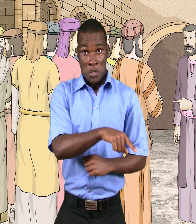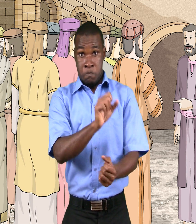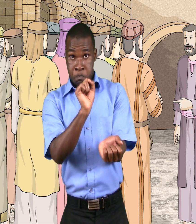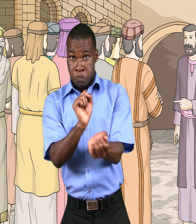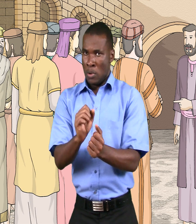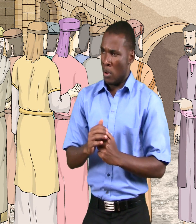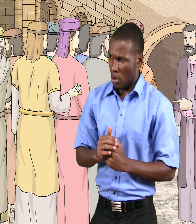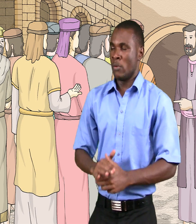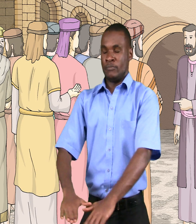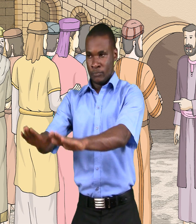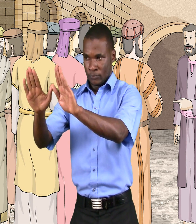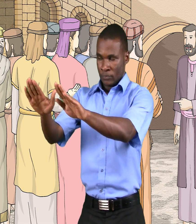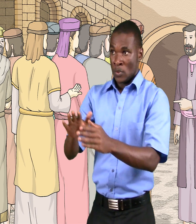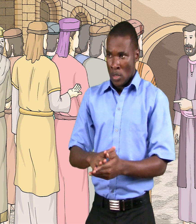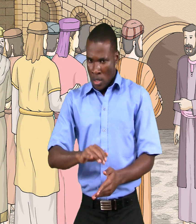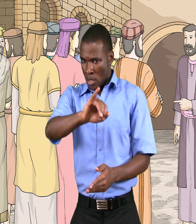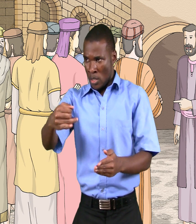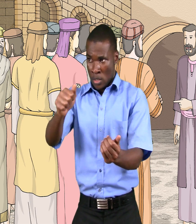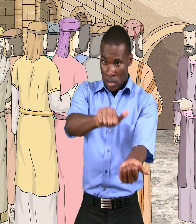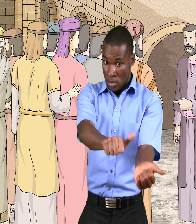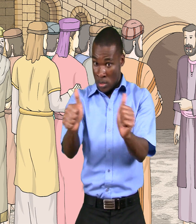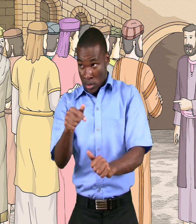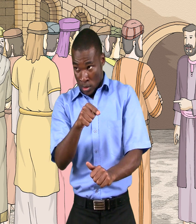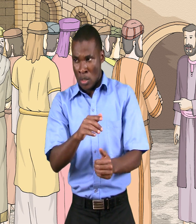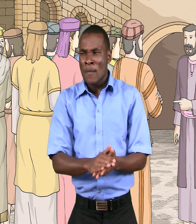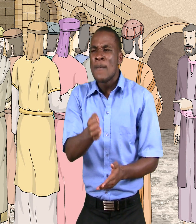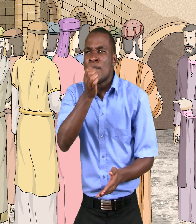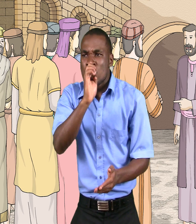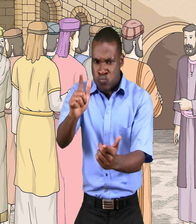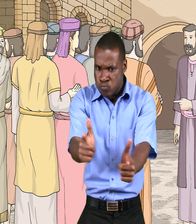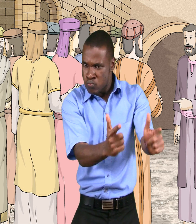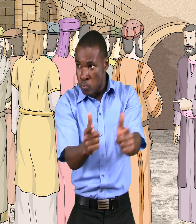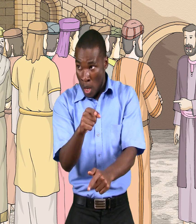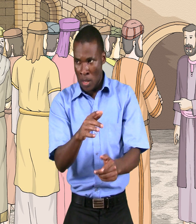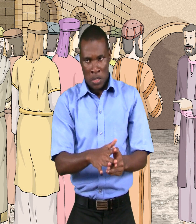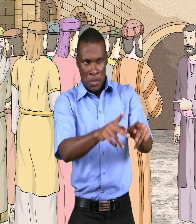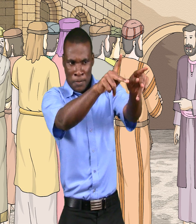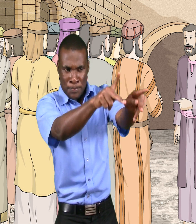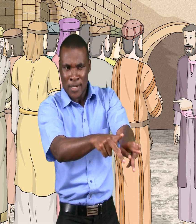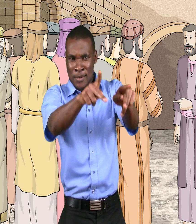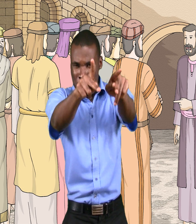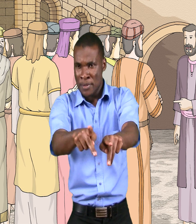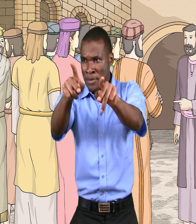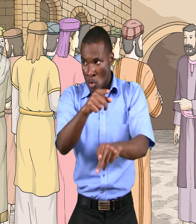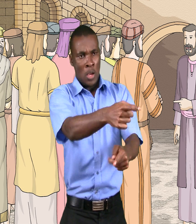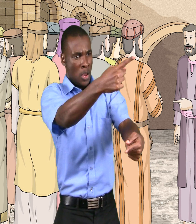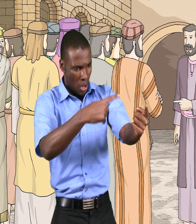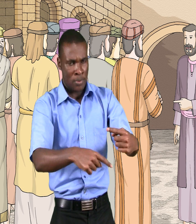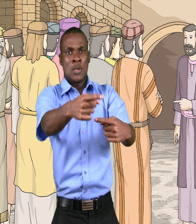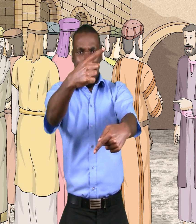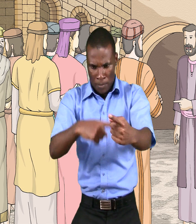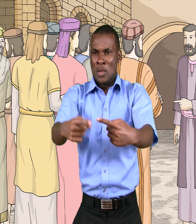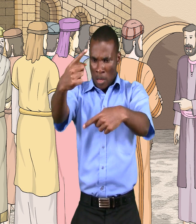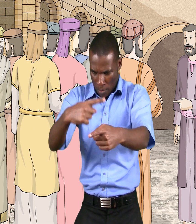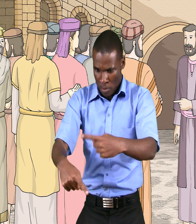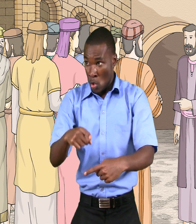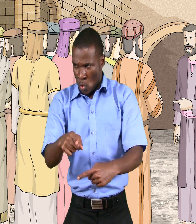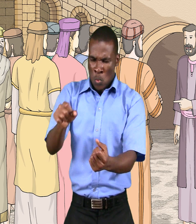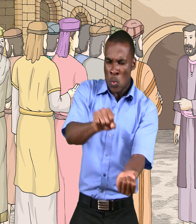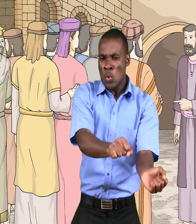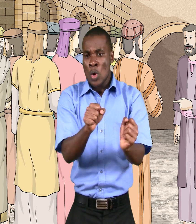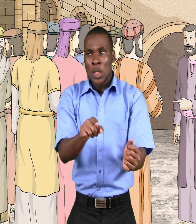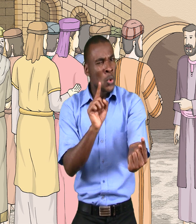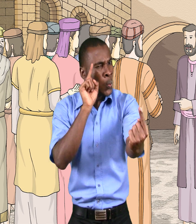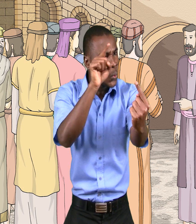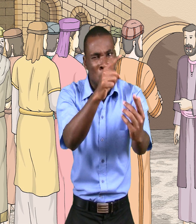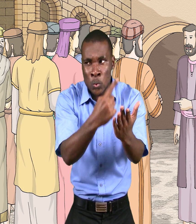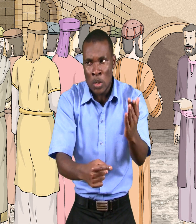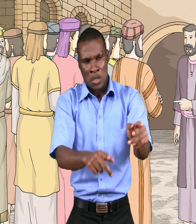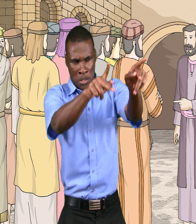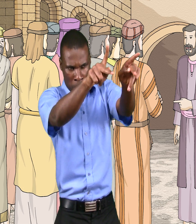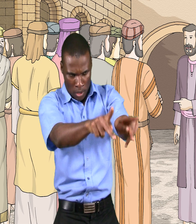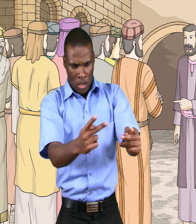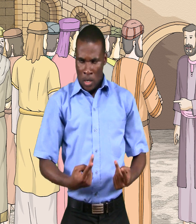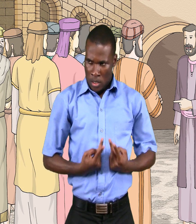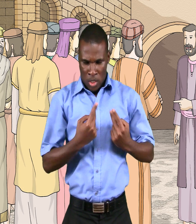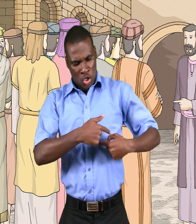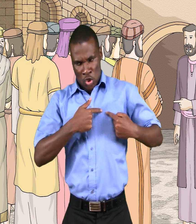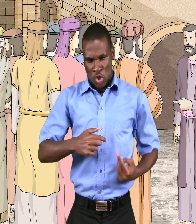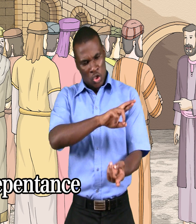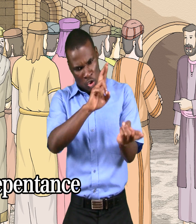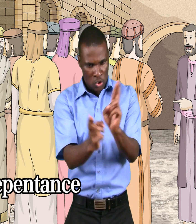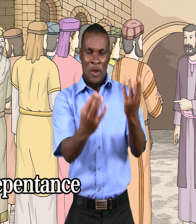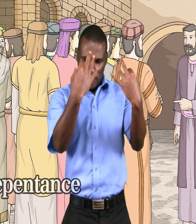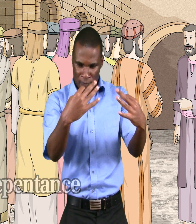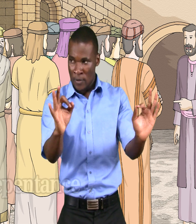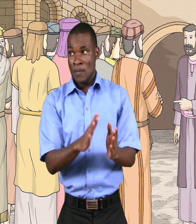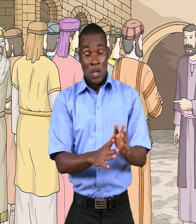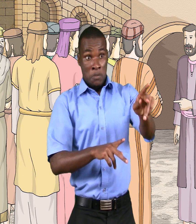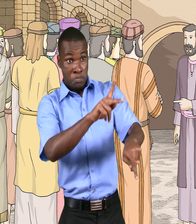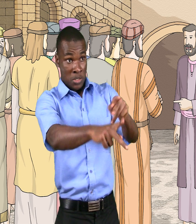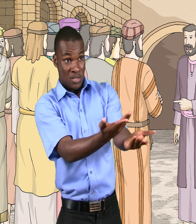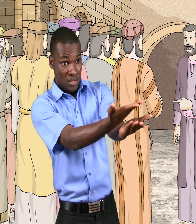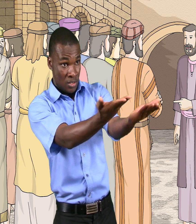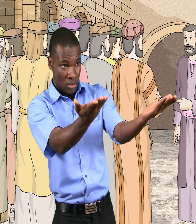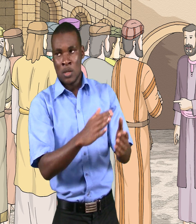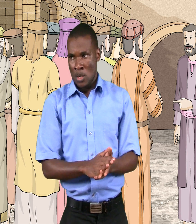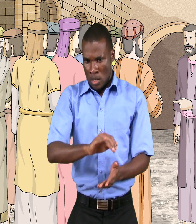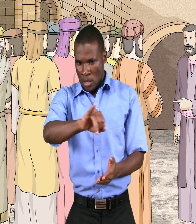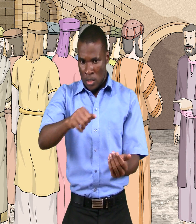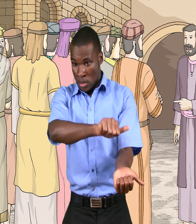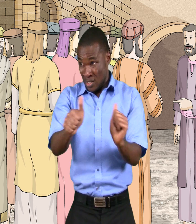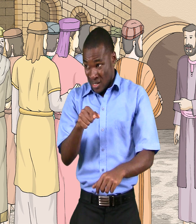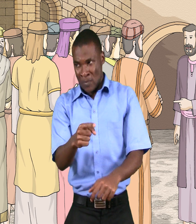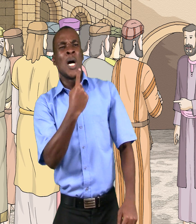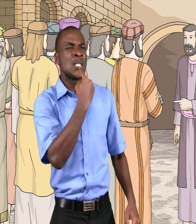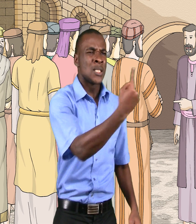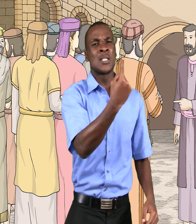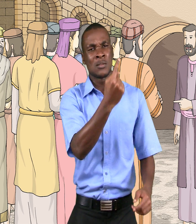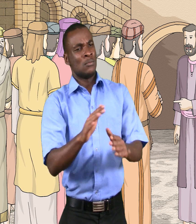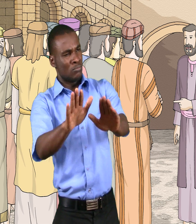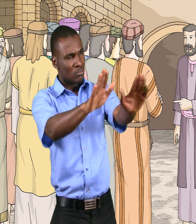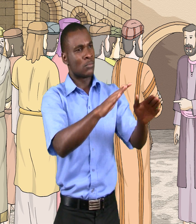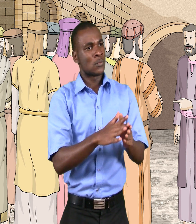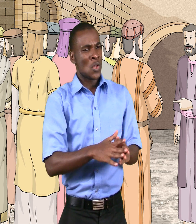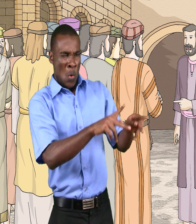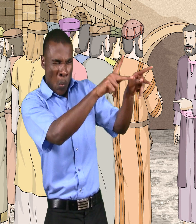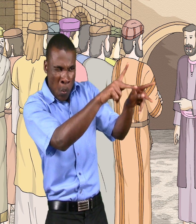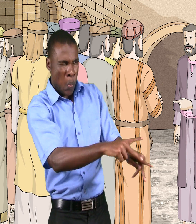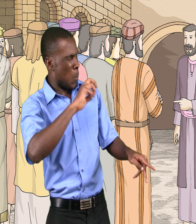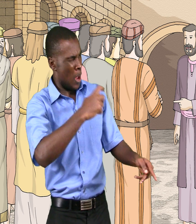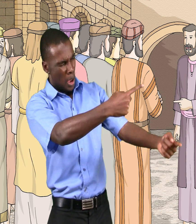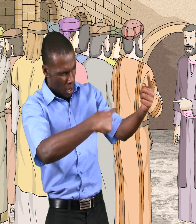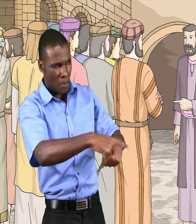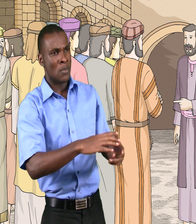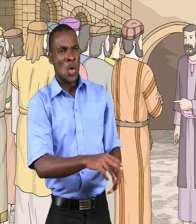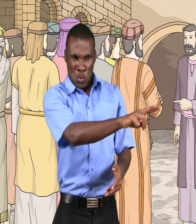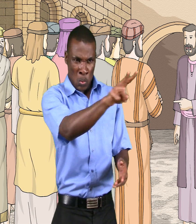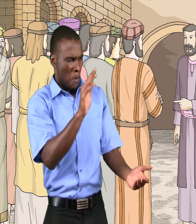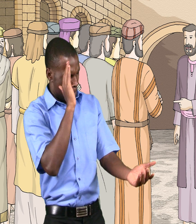Paul explained: “John’s baptism was a baptism of repentance.